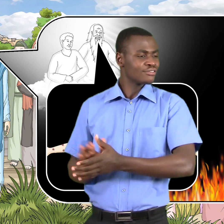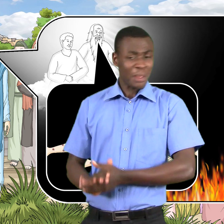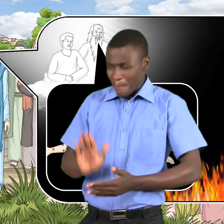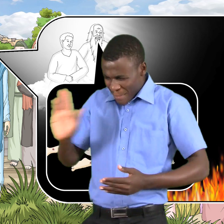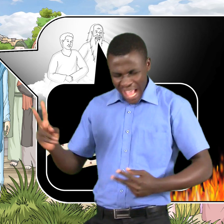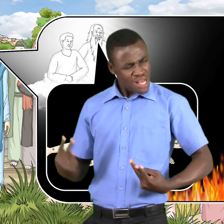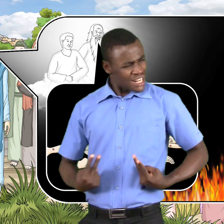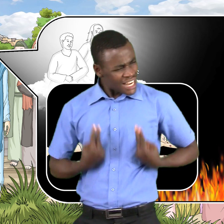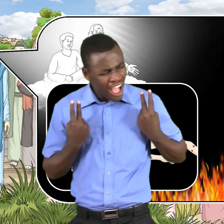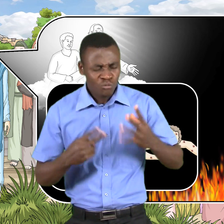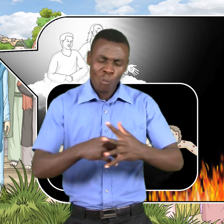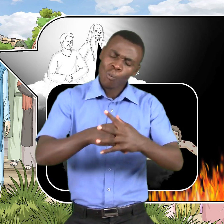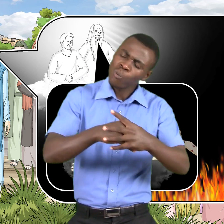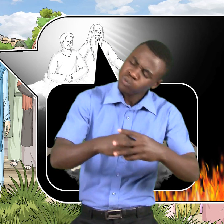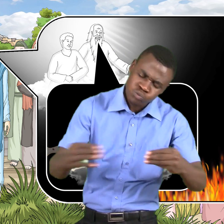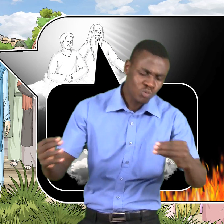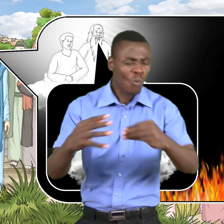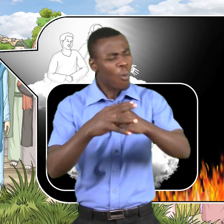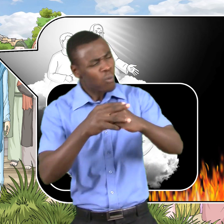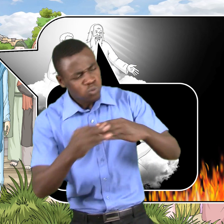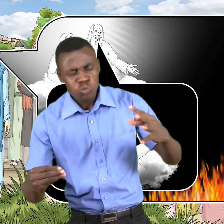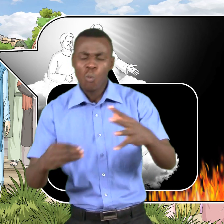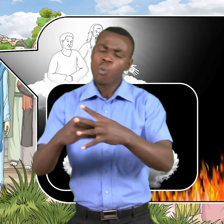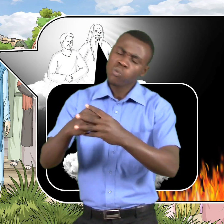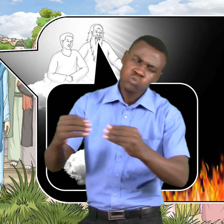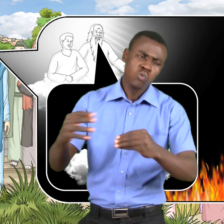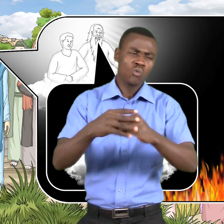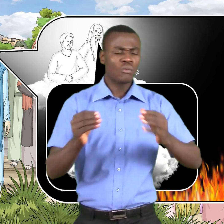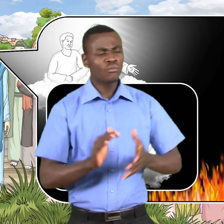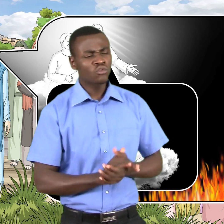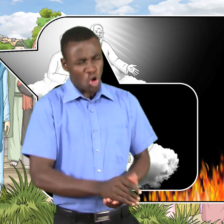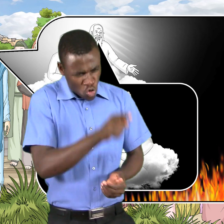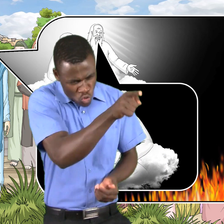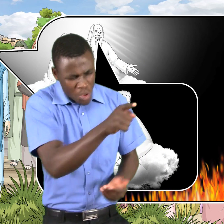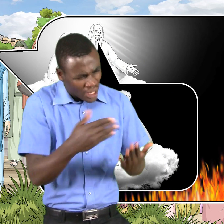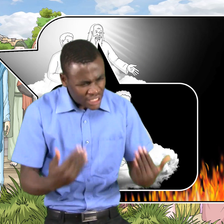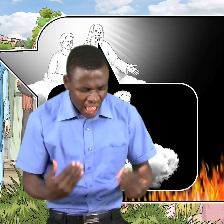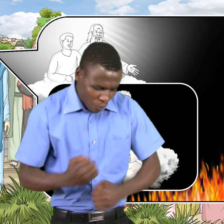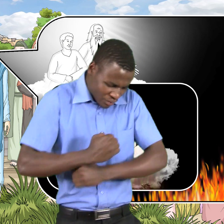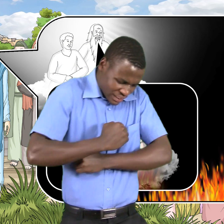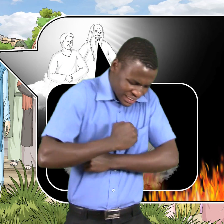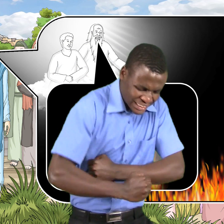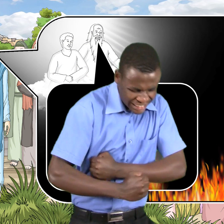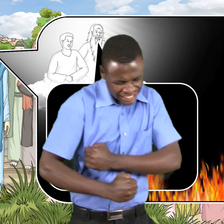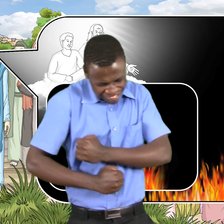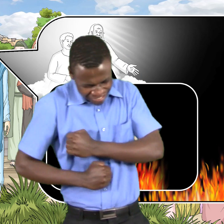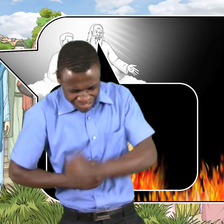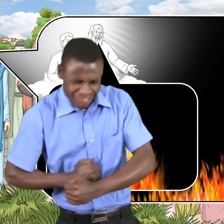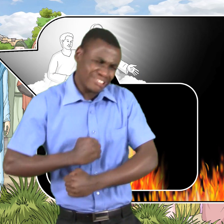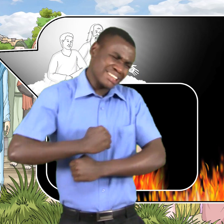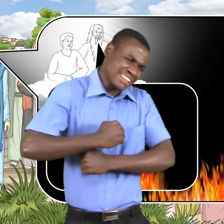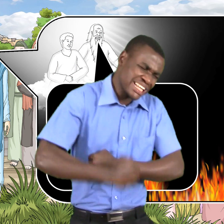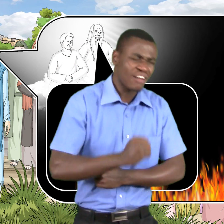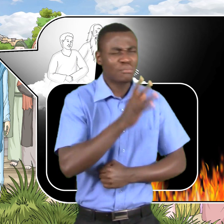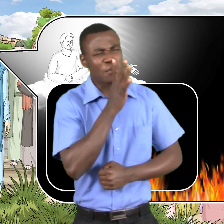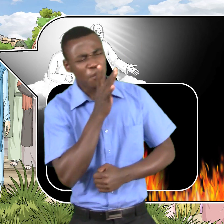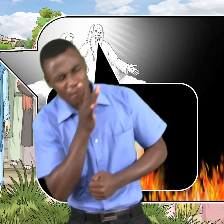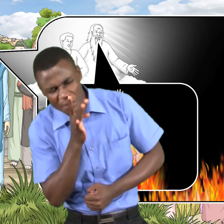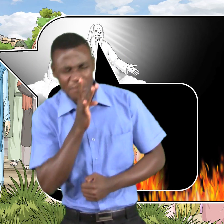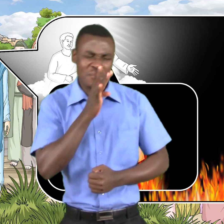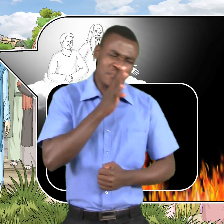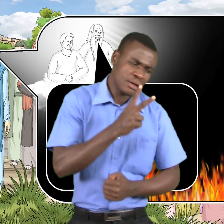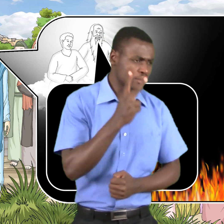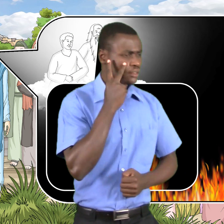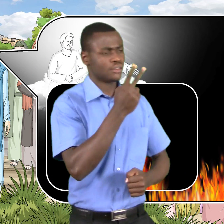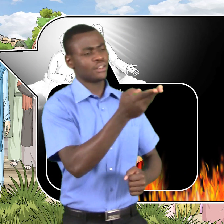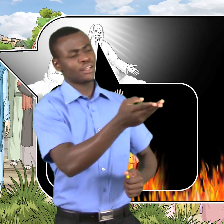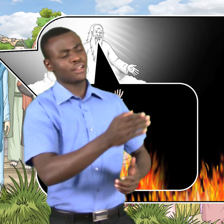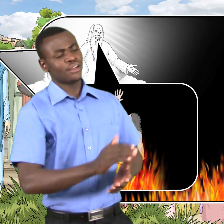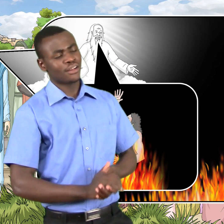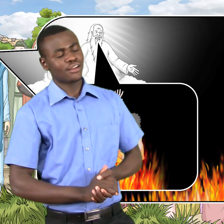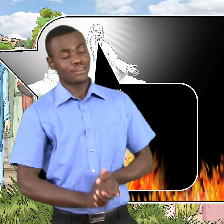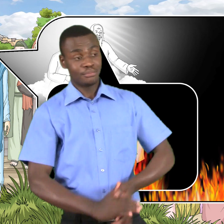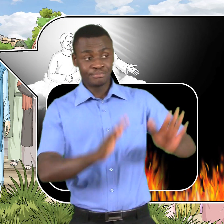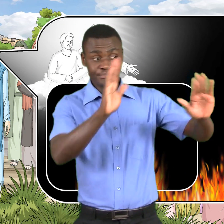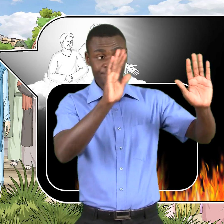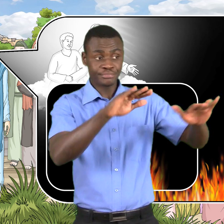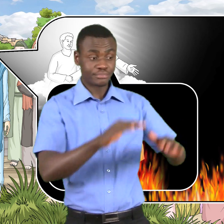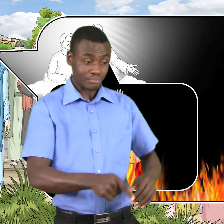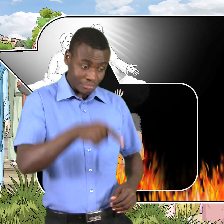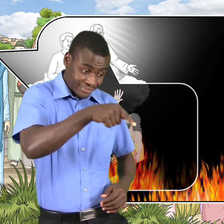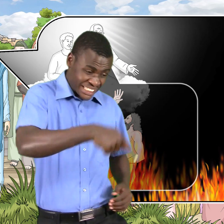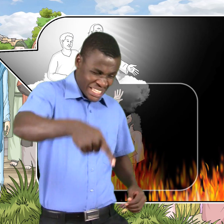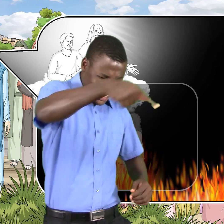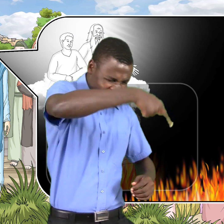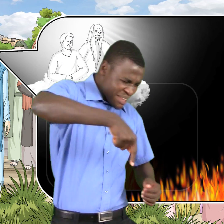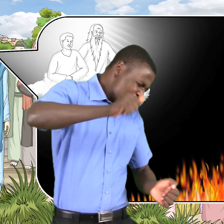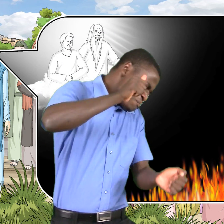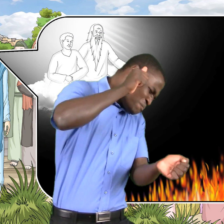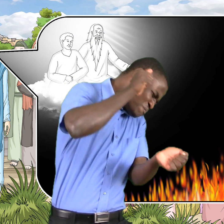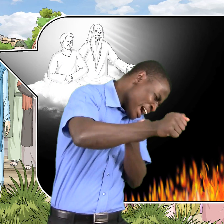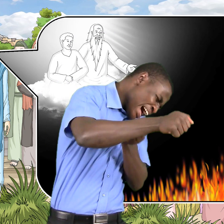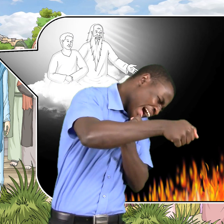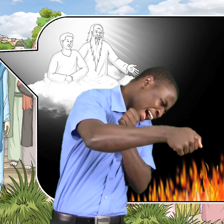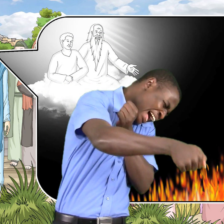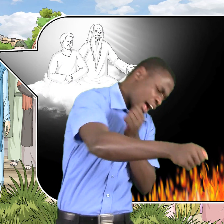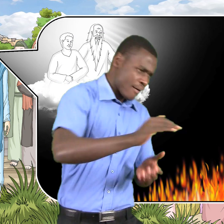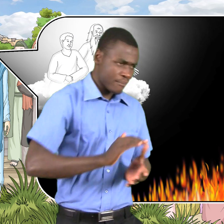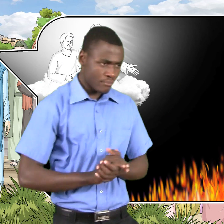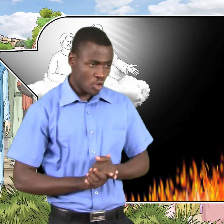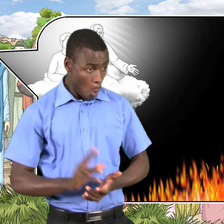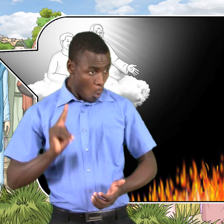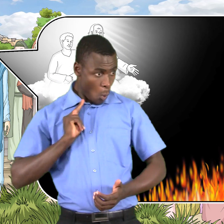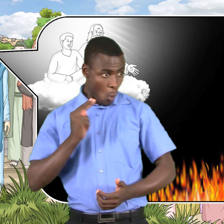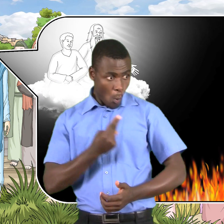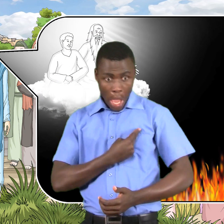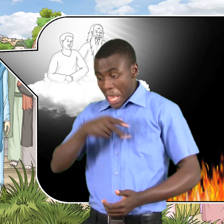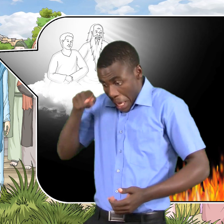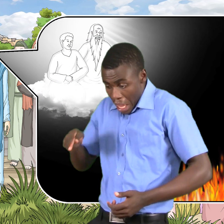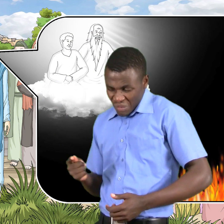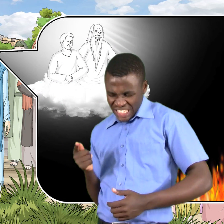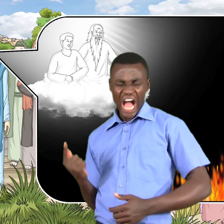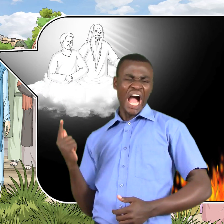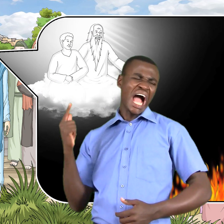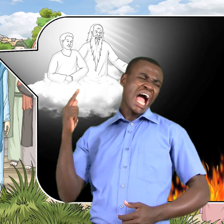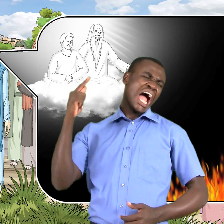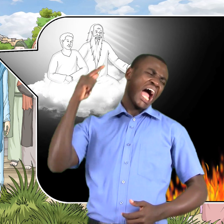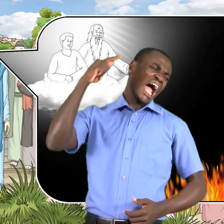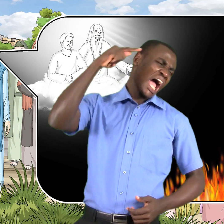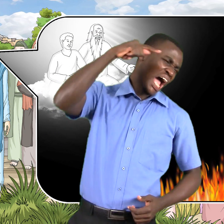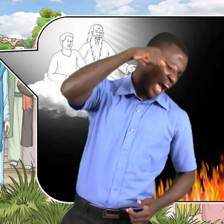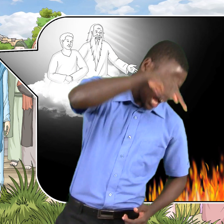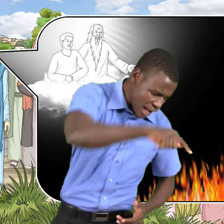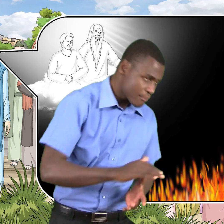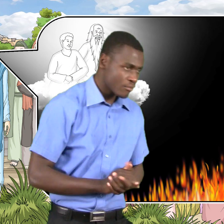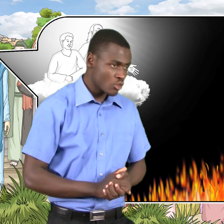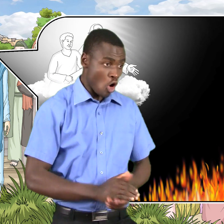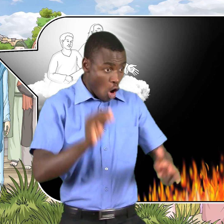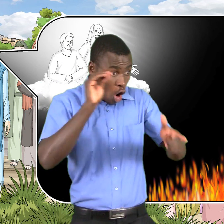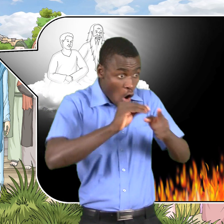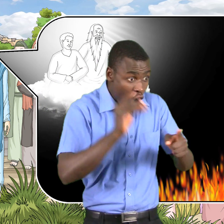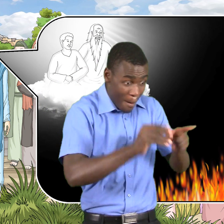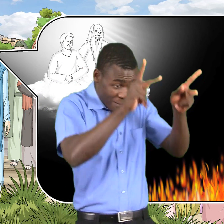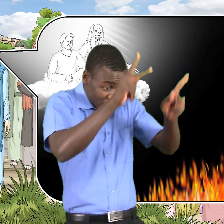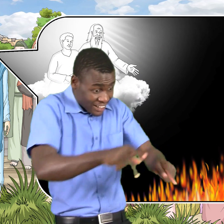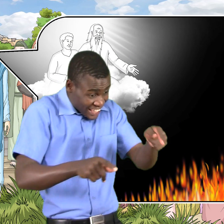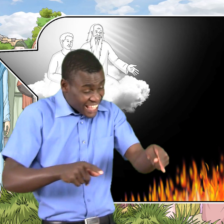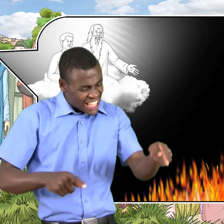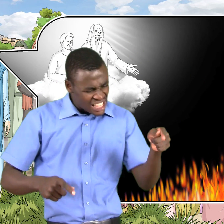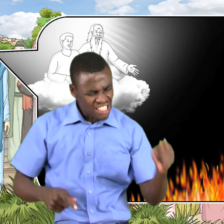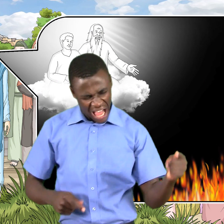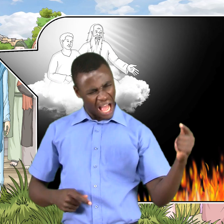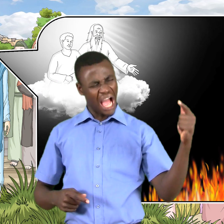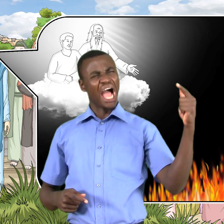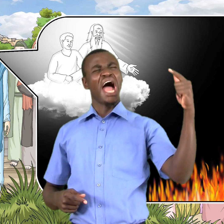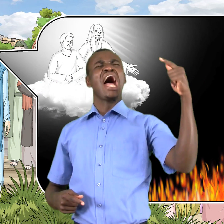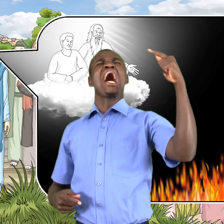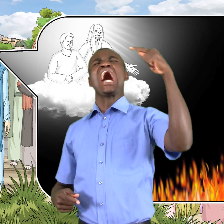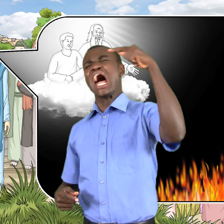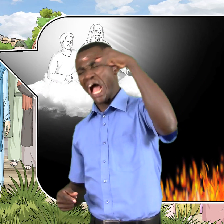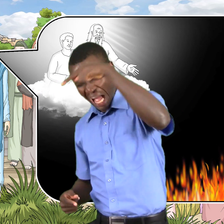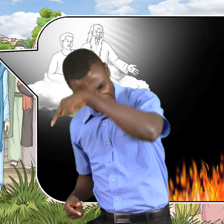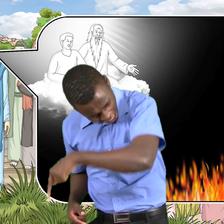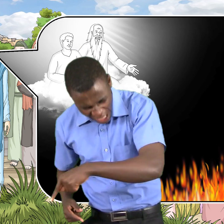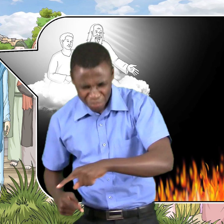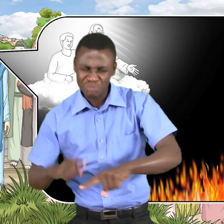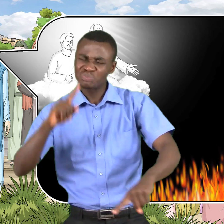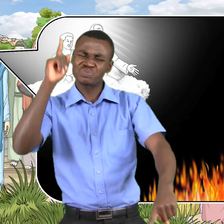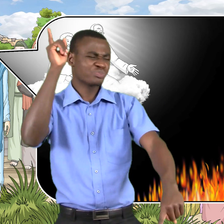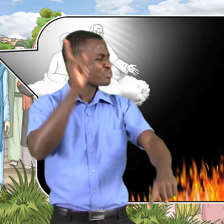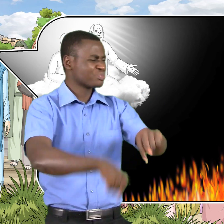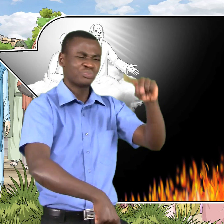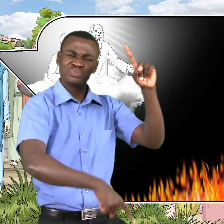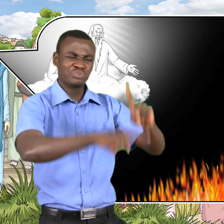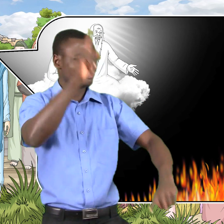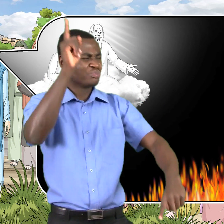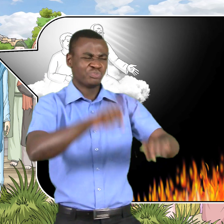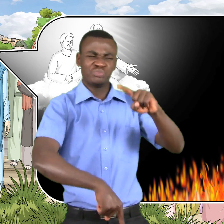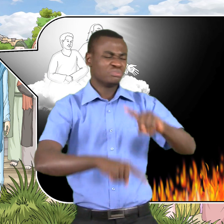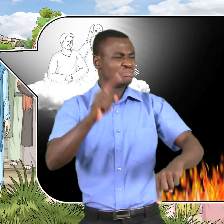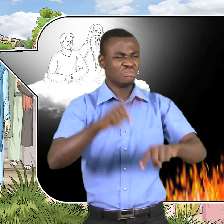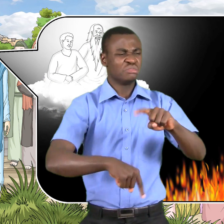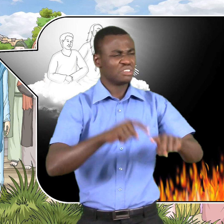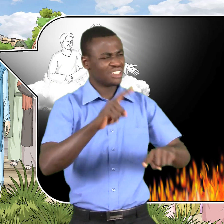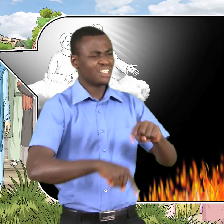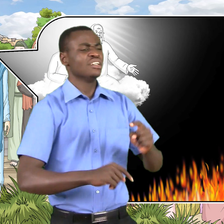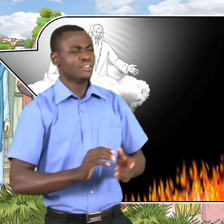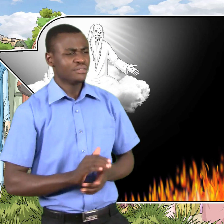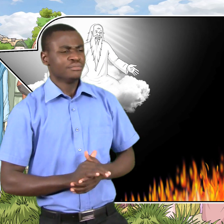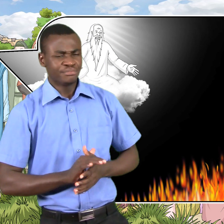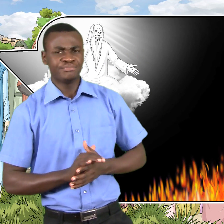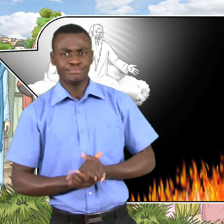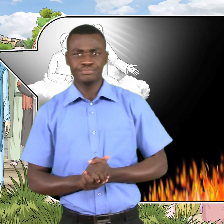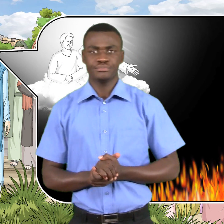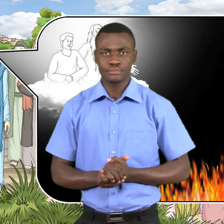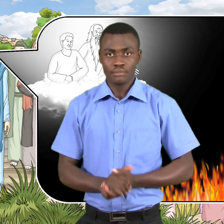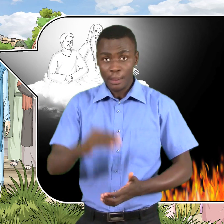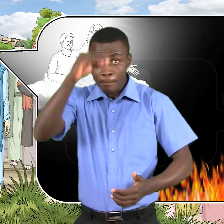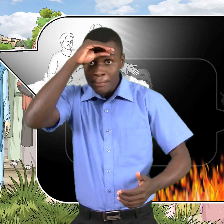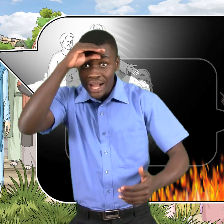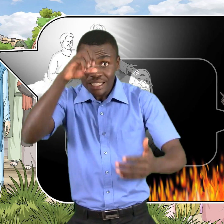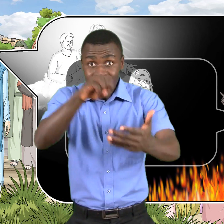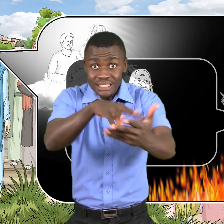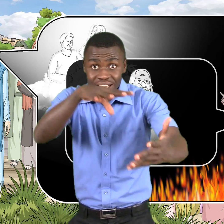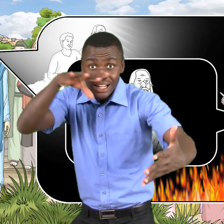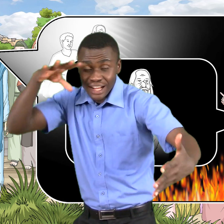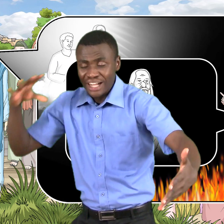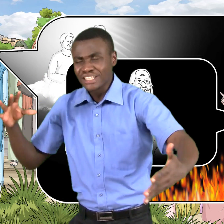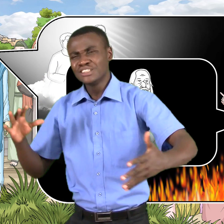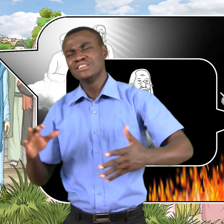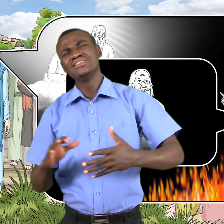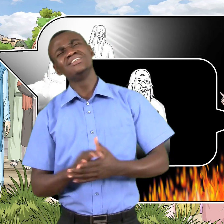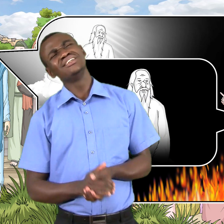And besides all this, a great chasm has been fixed between us and you, so that even those who wish cannot cross from here to you, nor can anyone cross from there to us.’